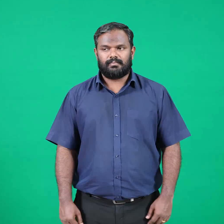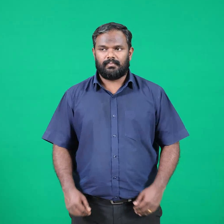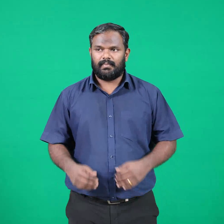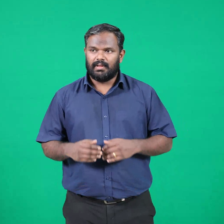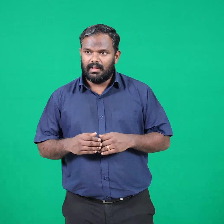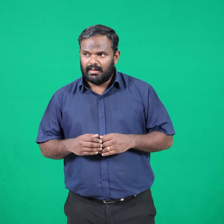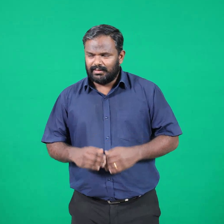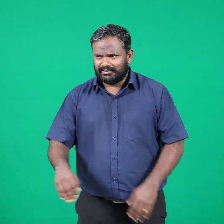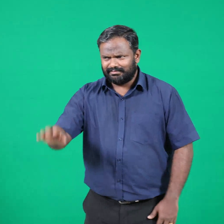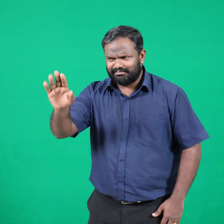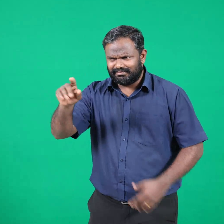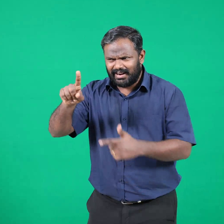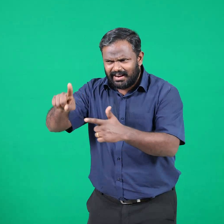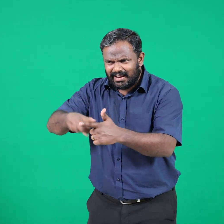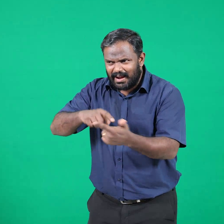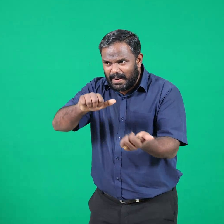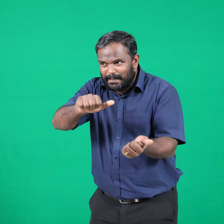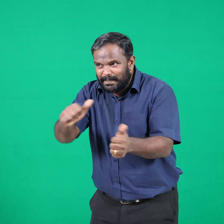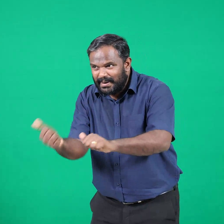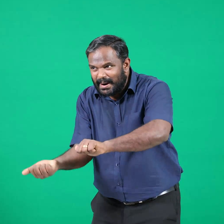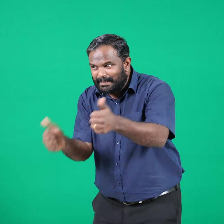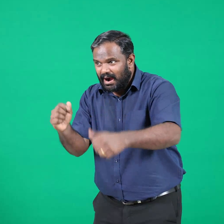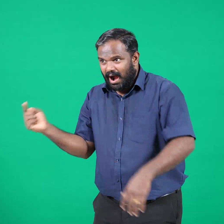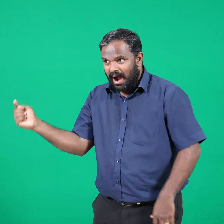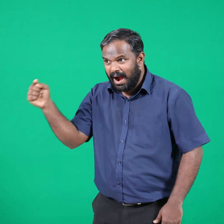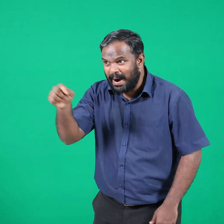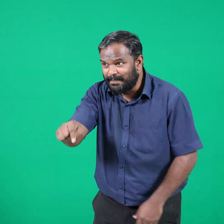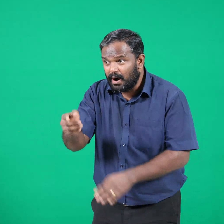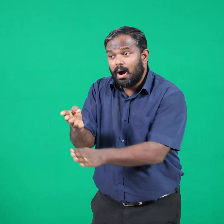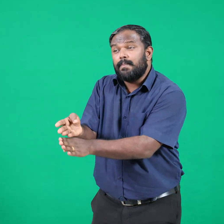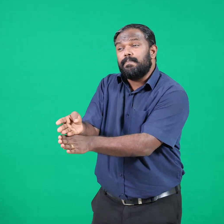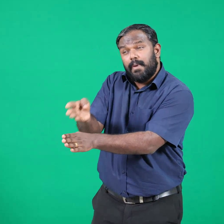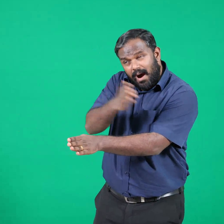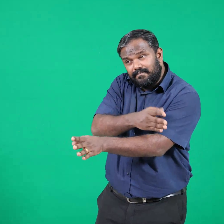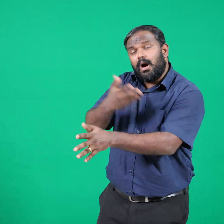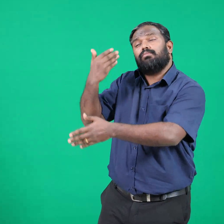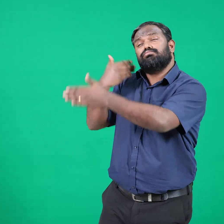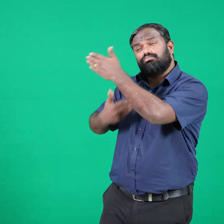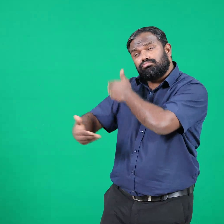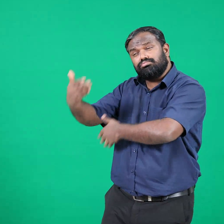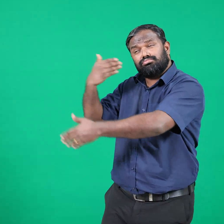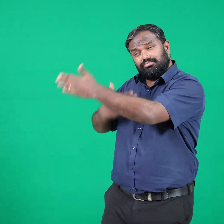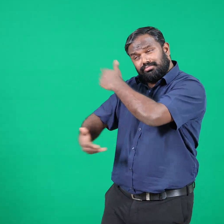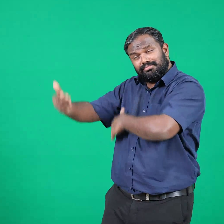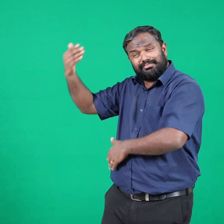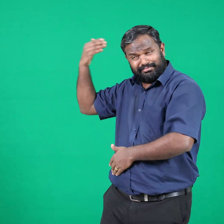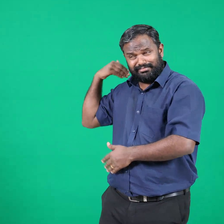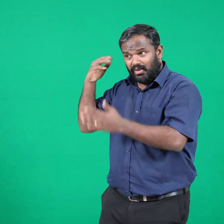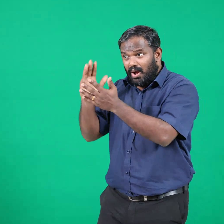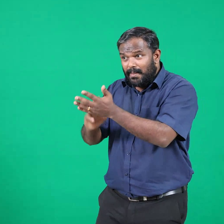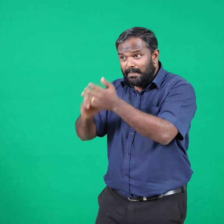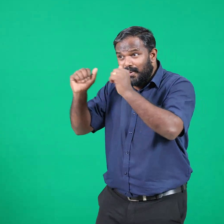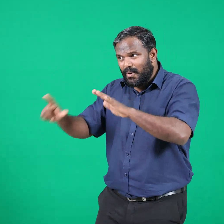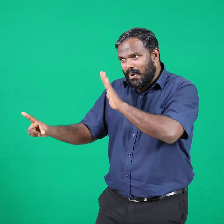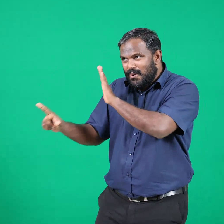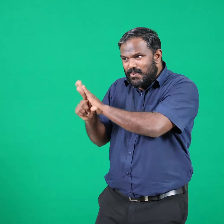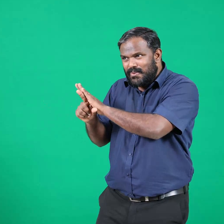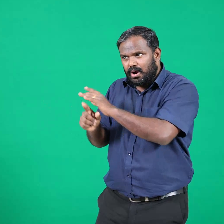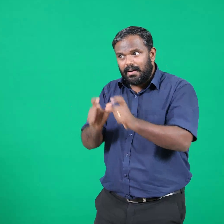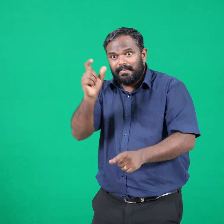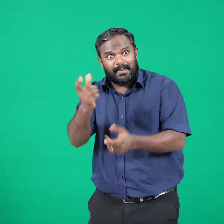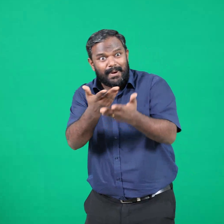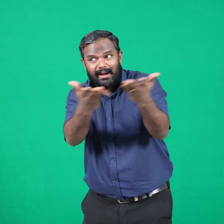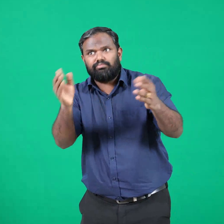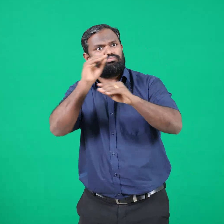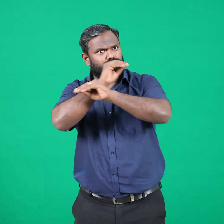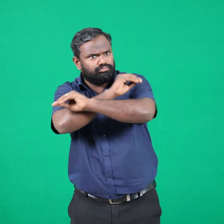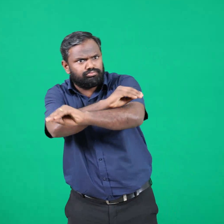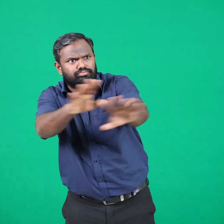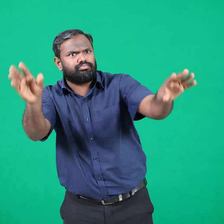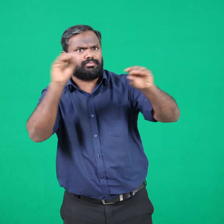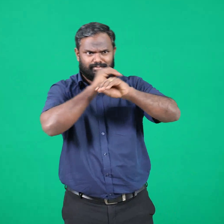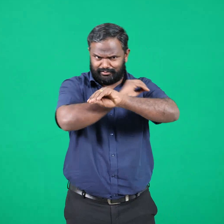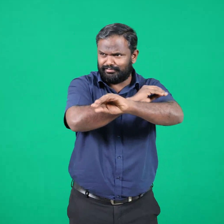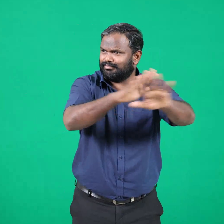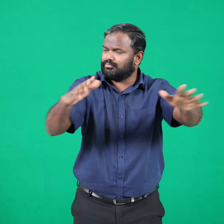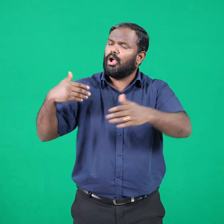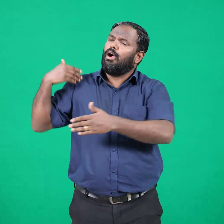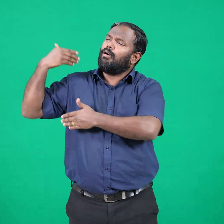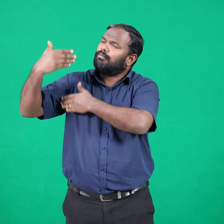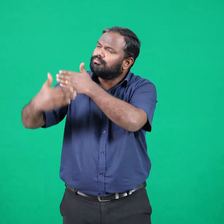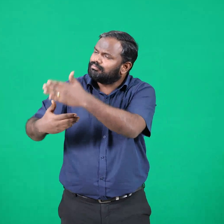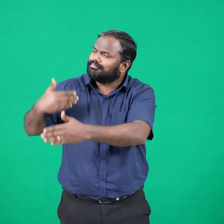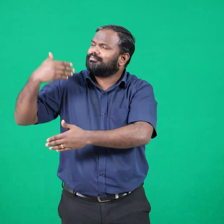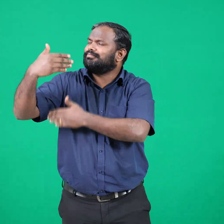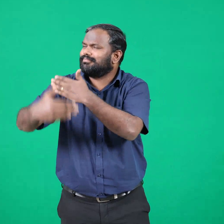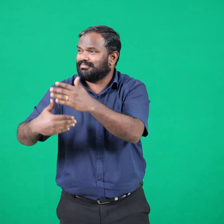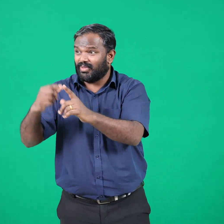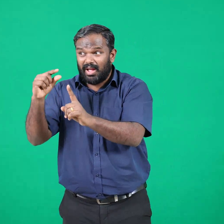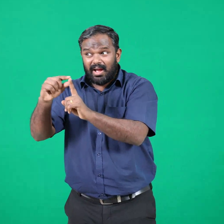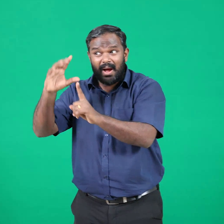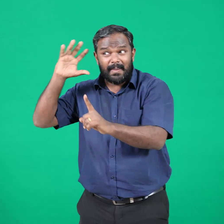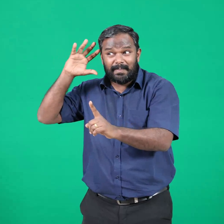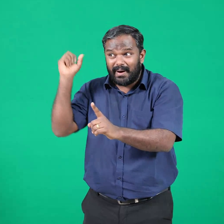The Law and the Prophets were proclaimed until John.